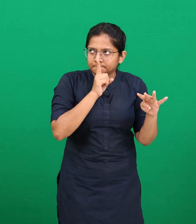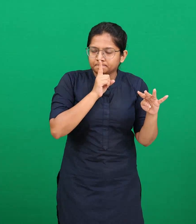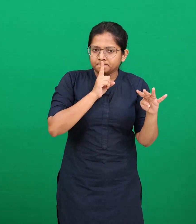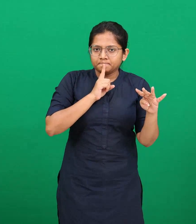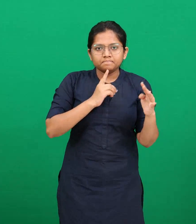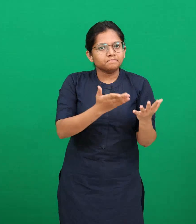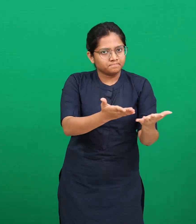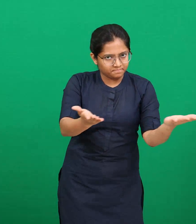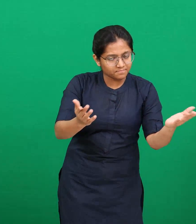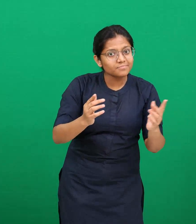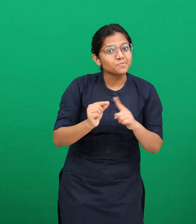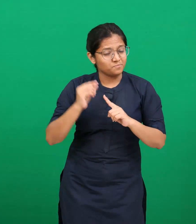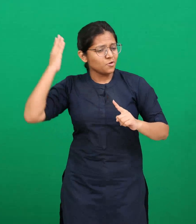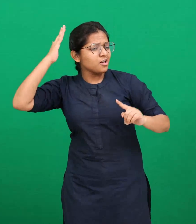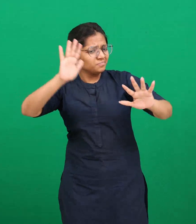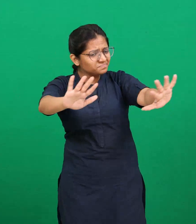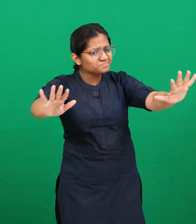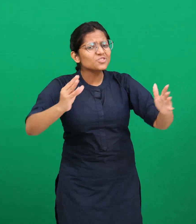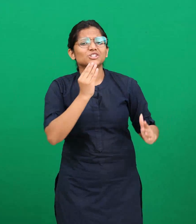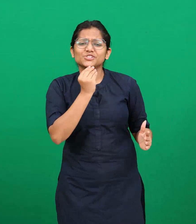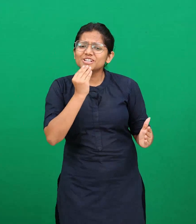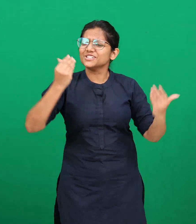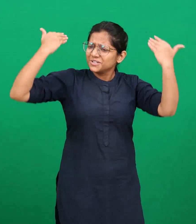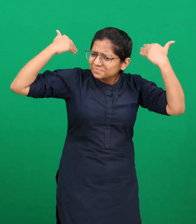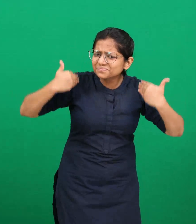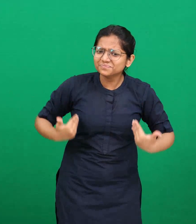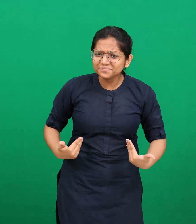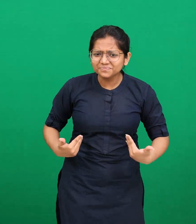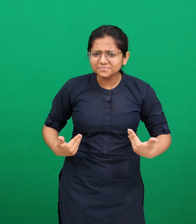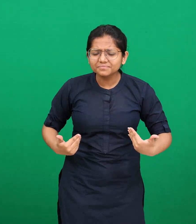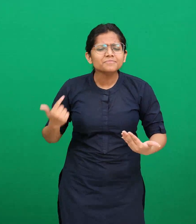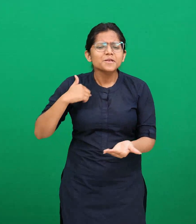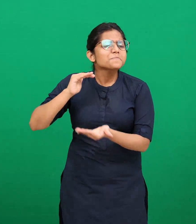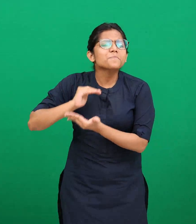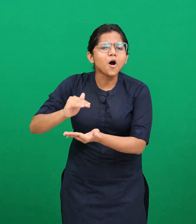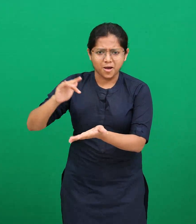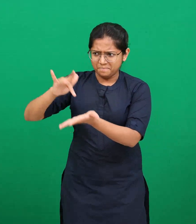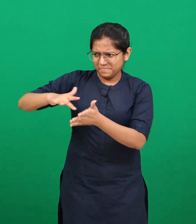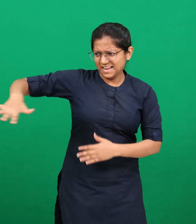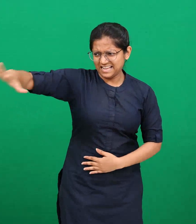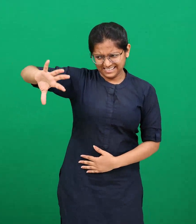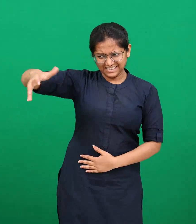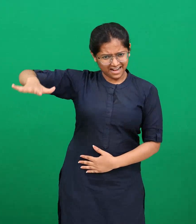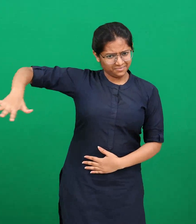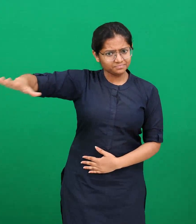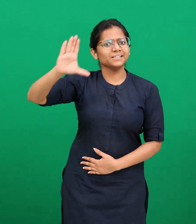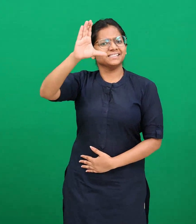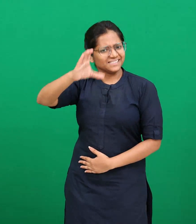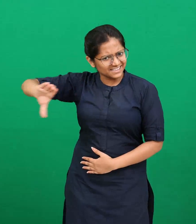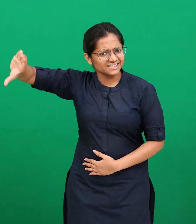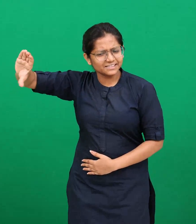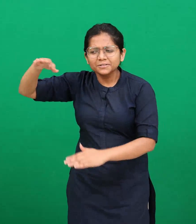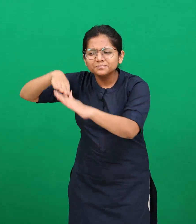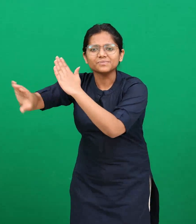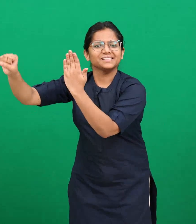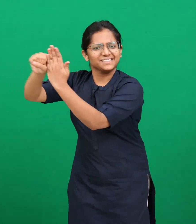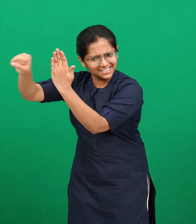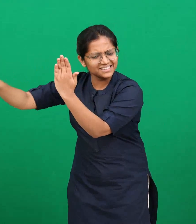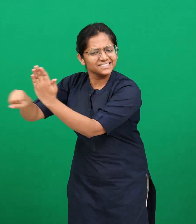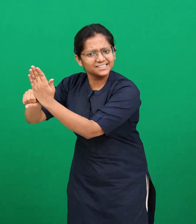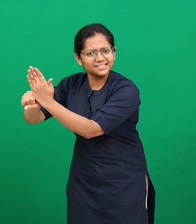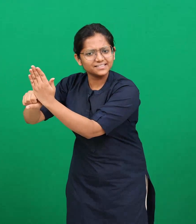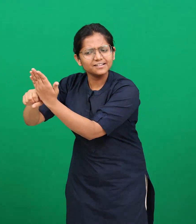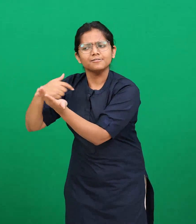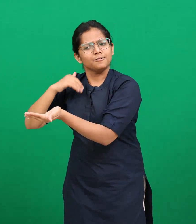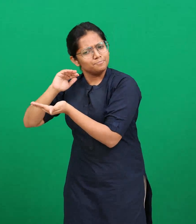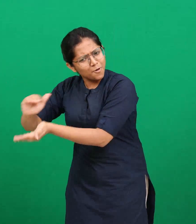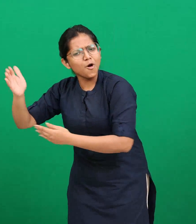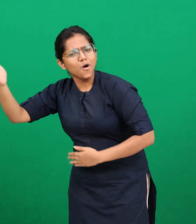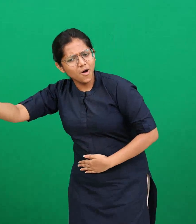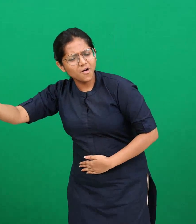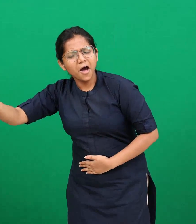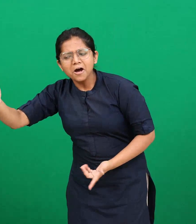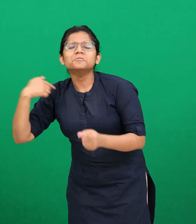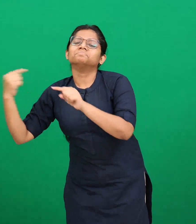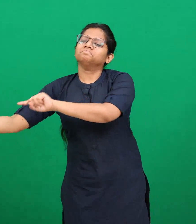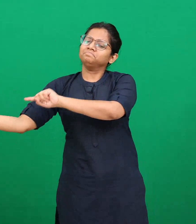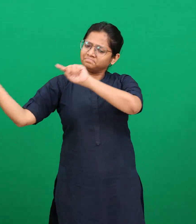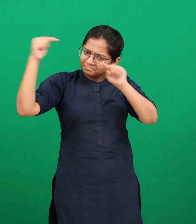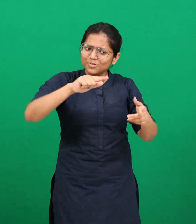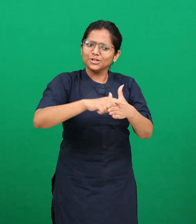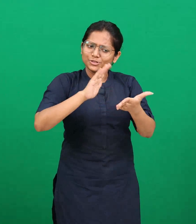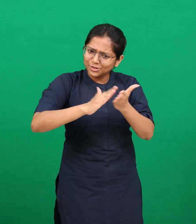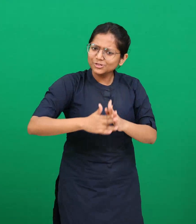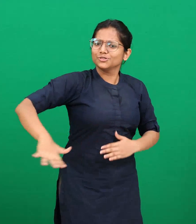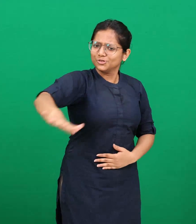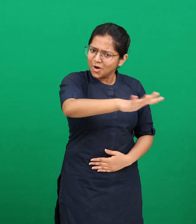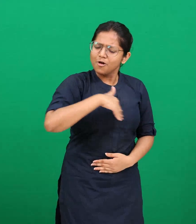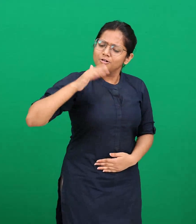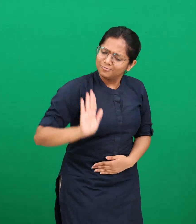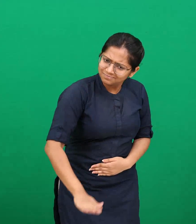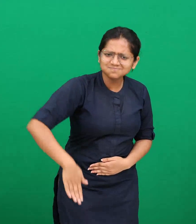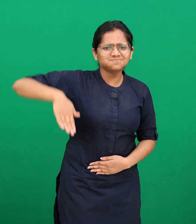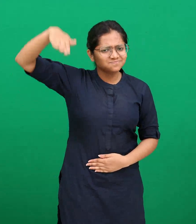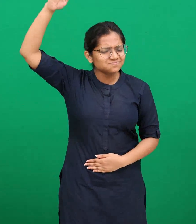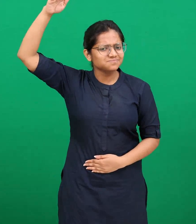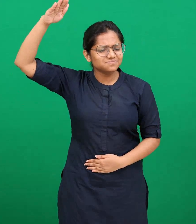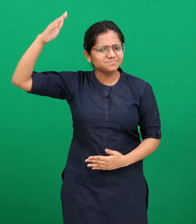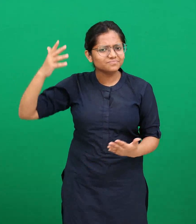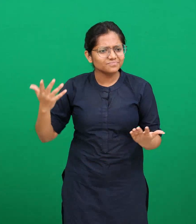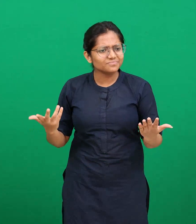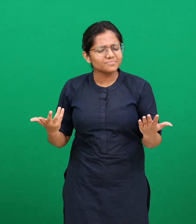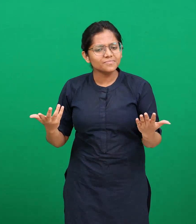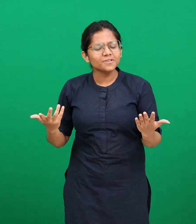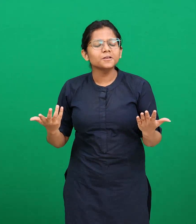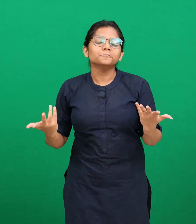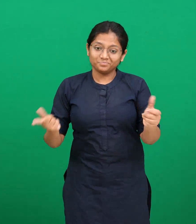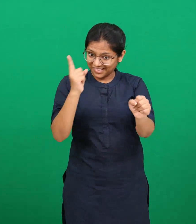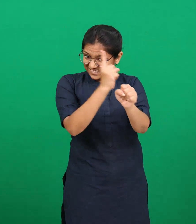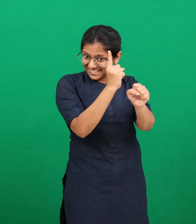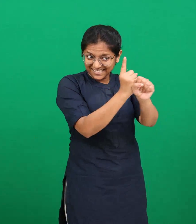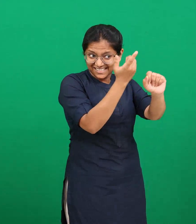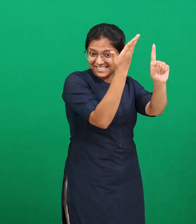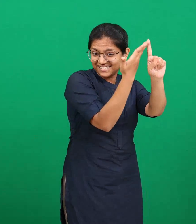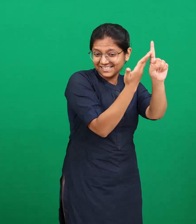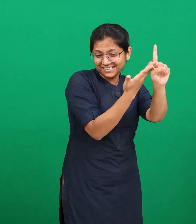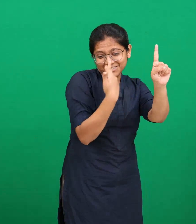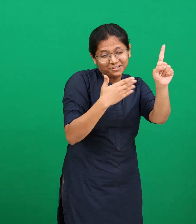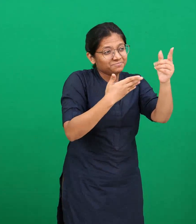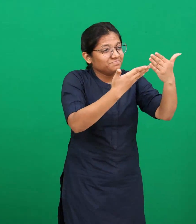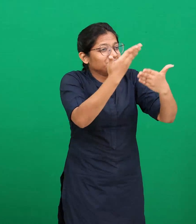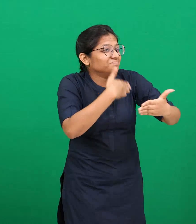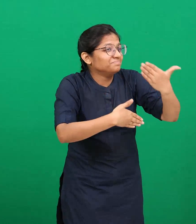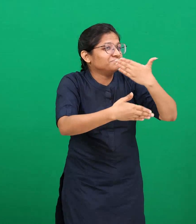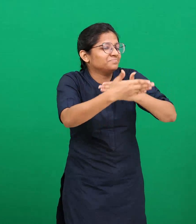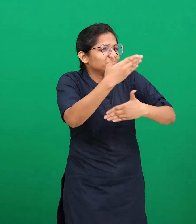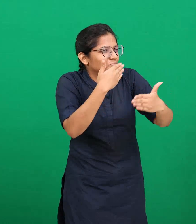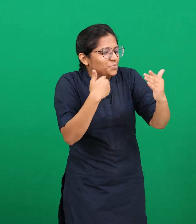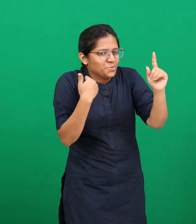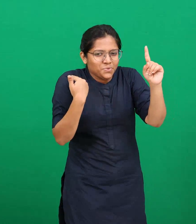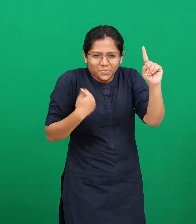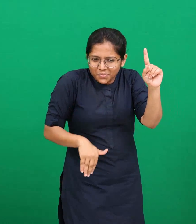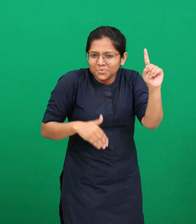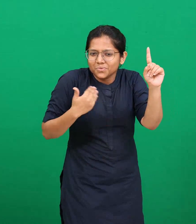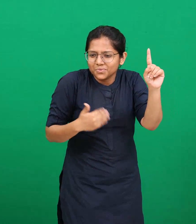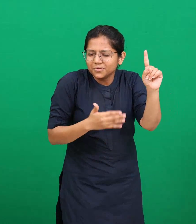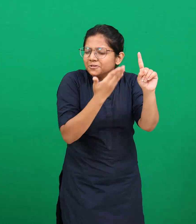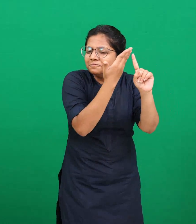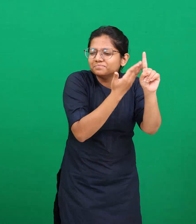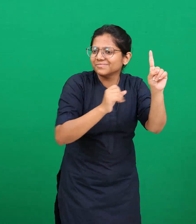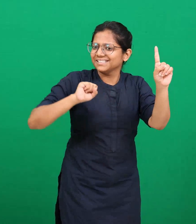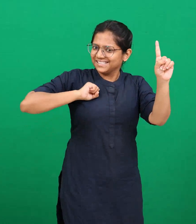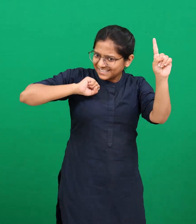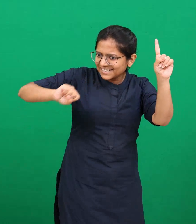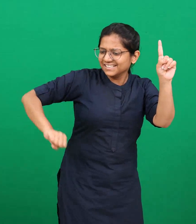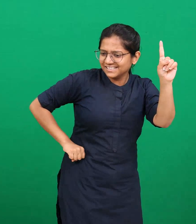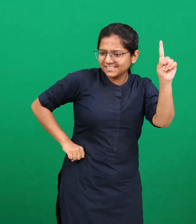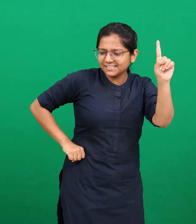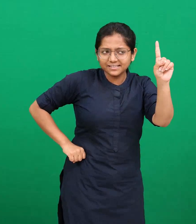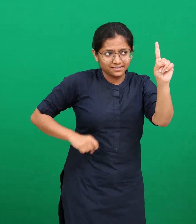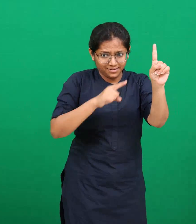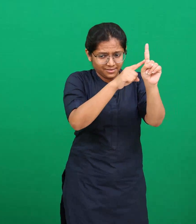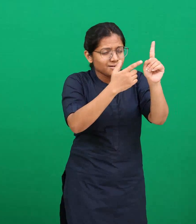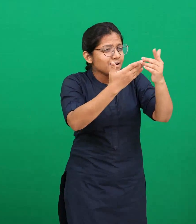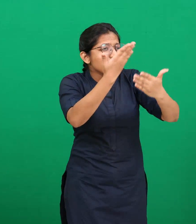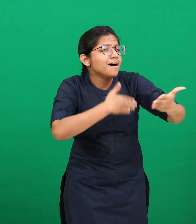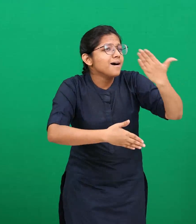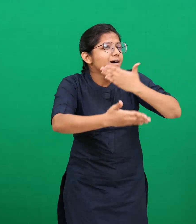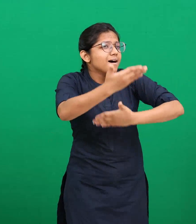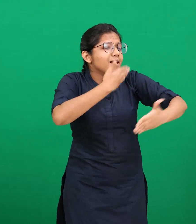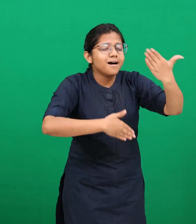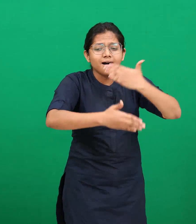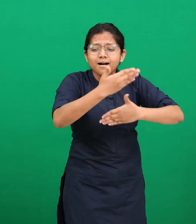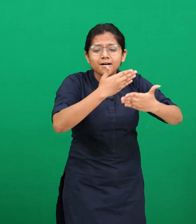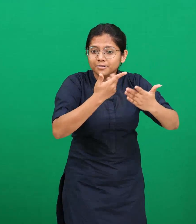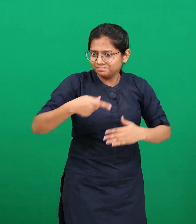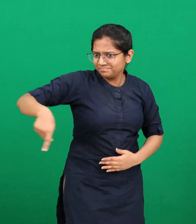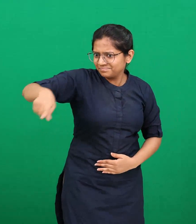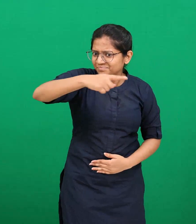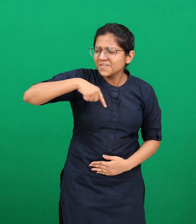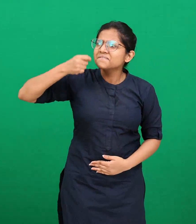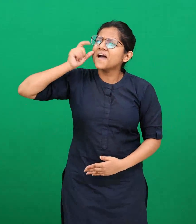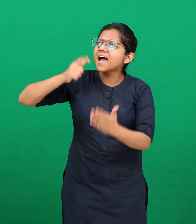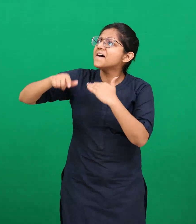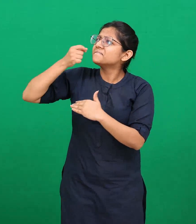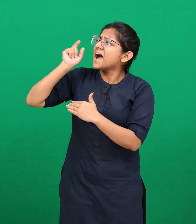Then Paul declared, "I am a Jew, born in Tarsus of Cilicia, but raised in this city.